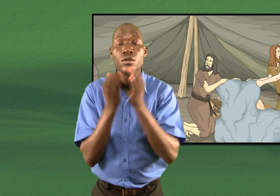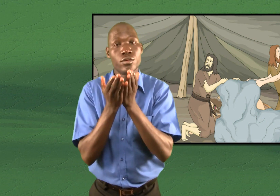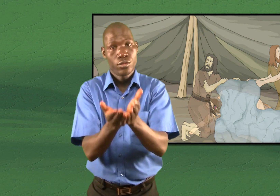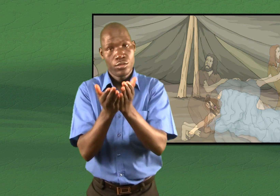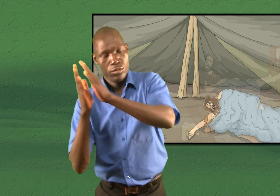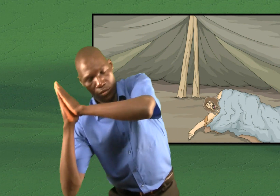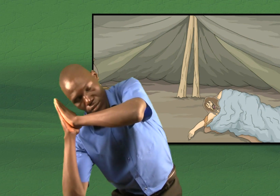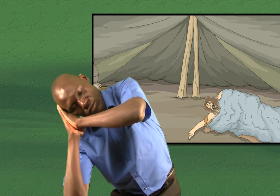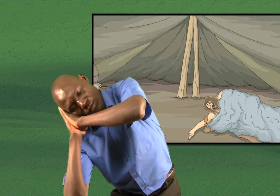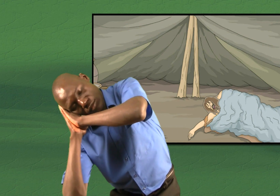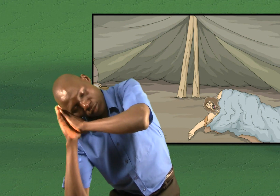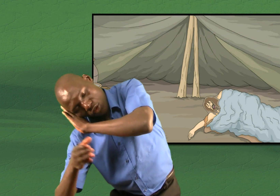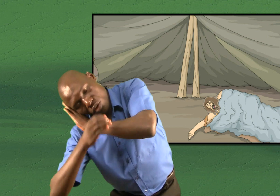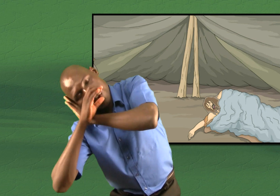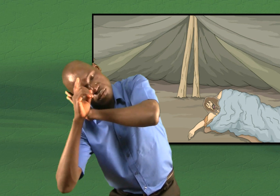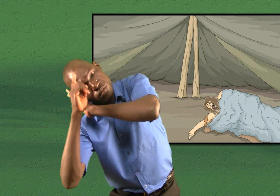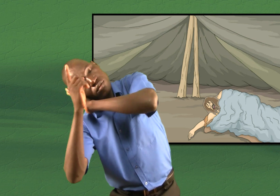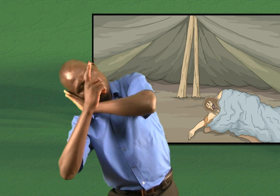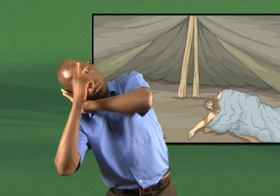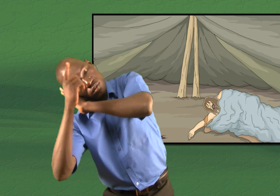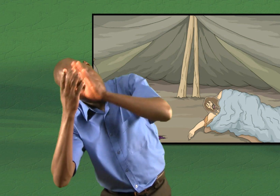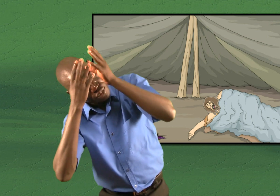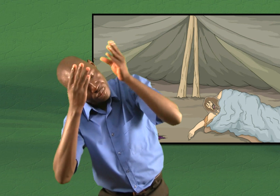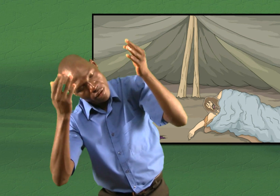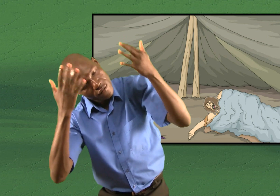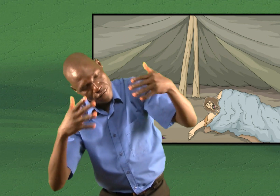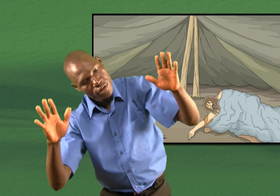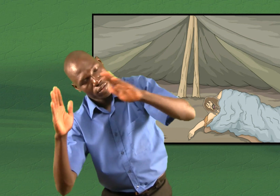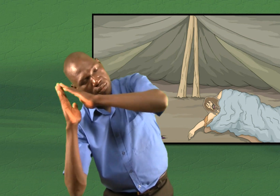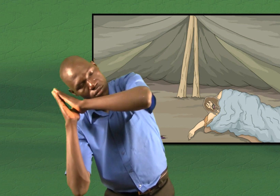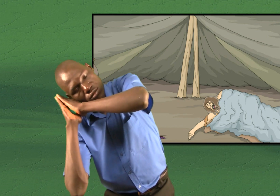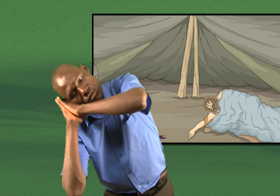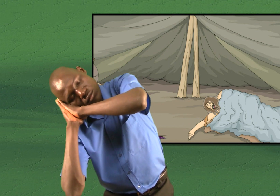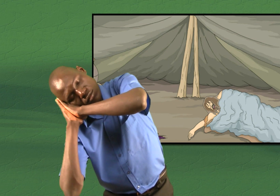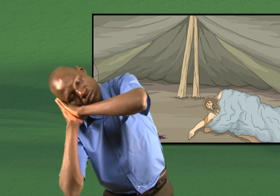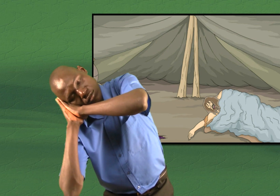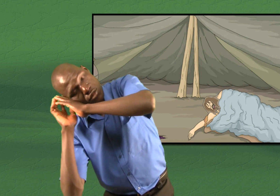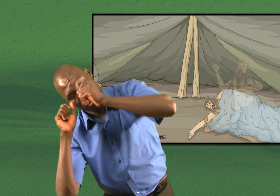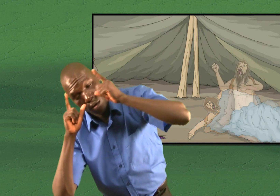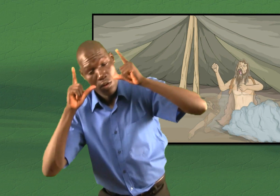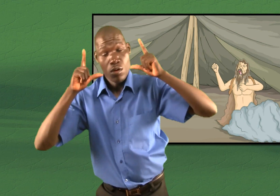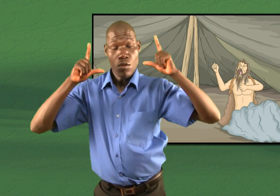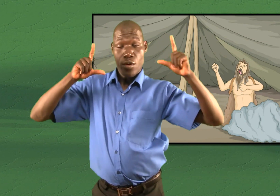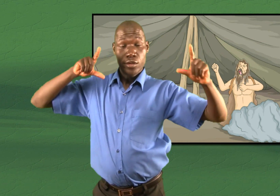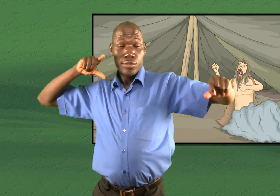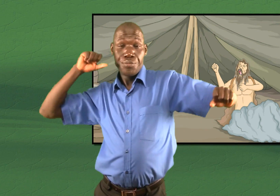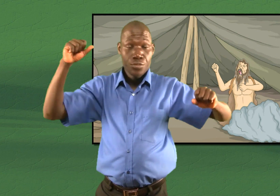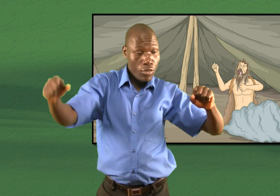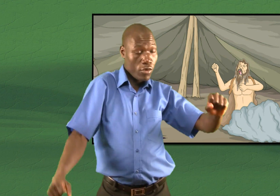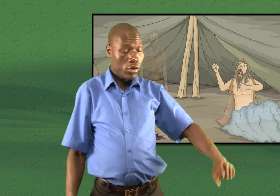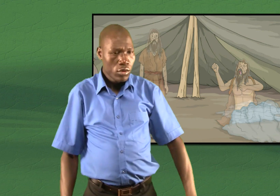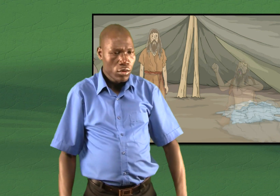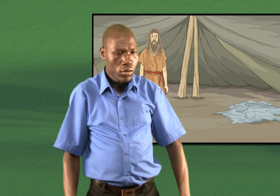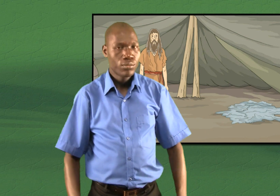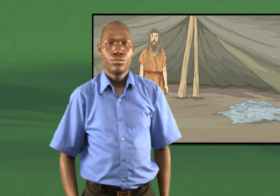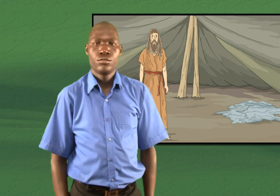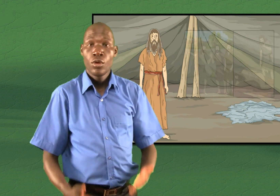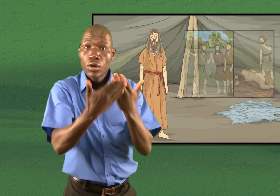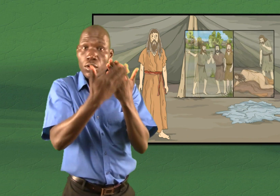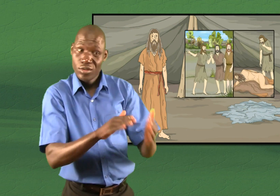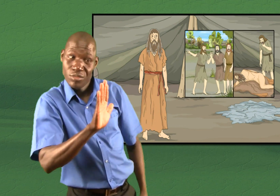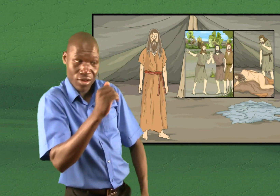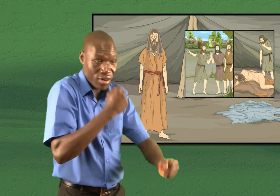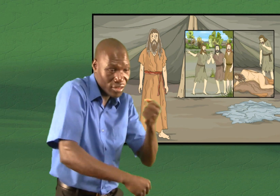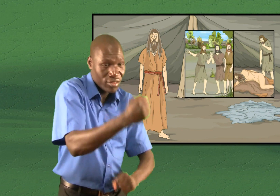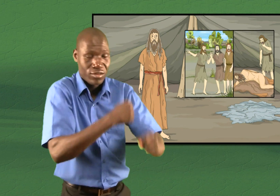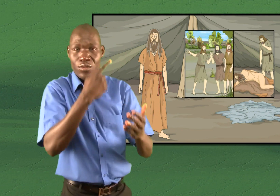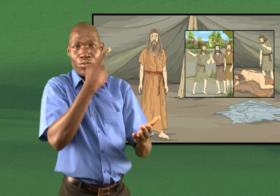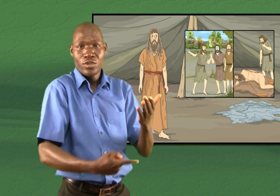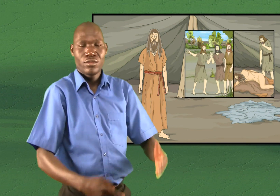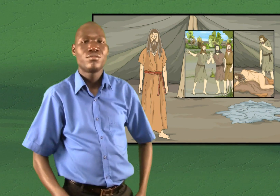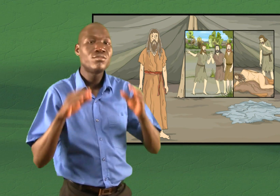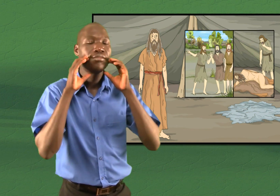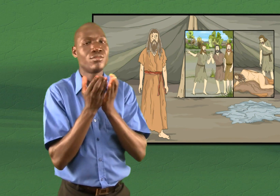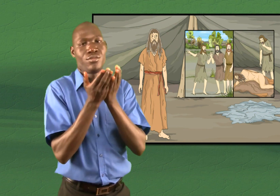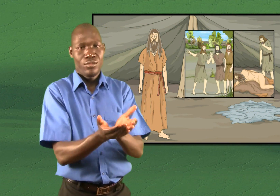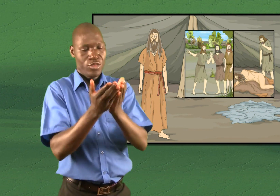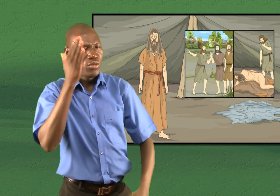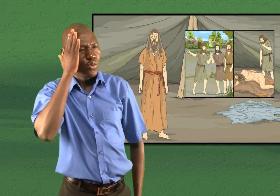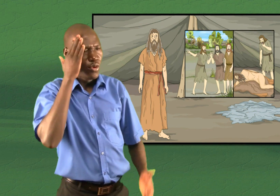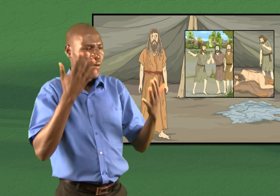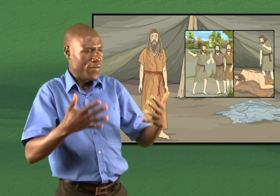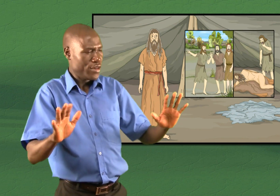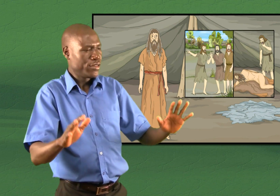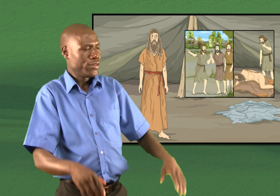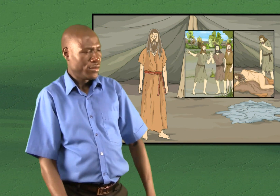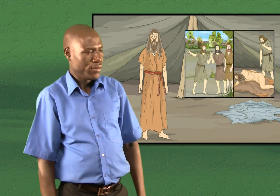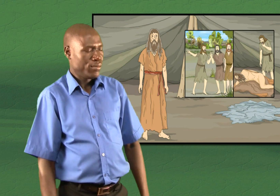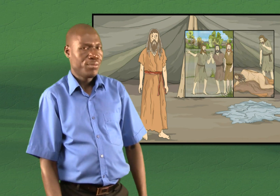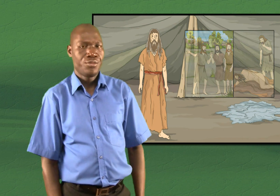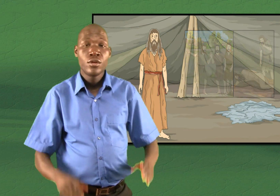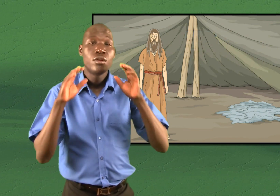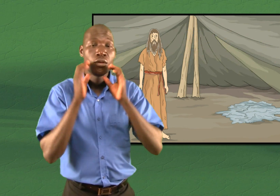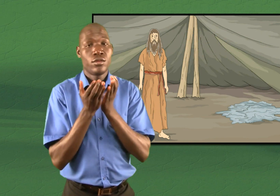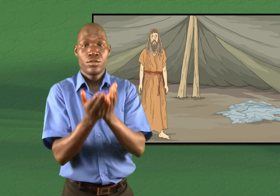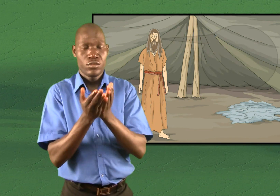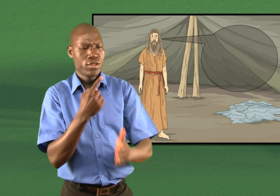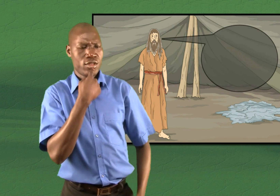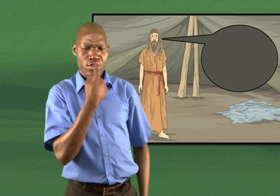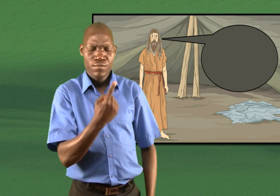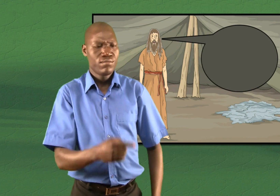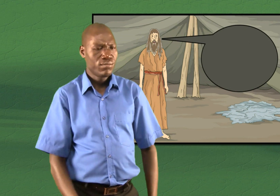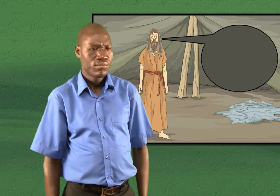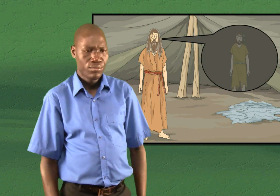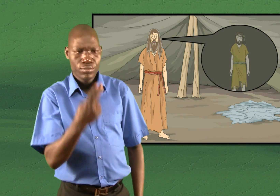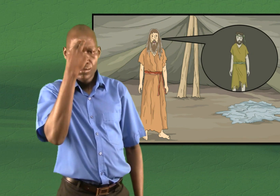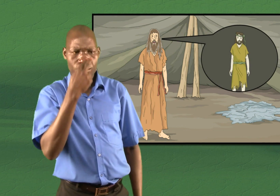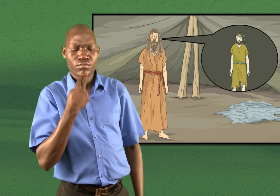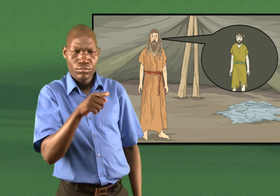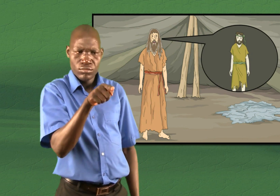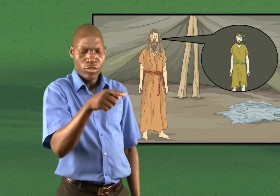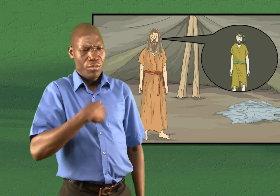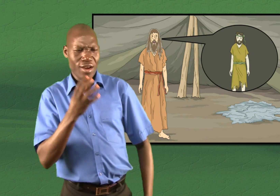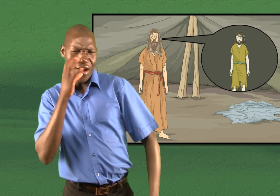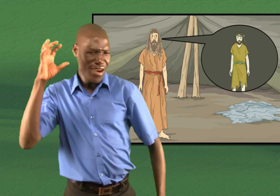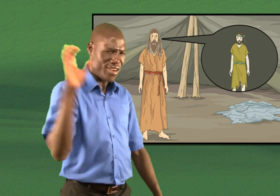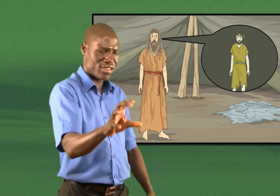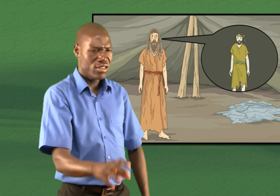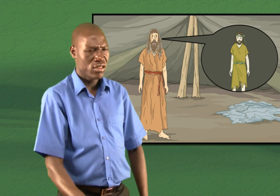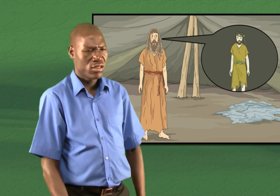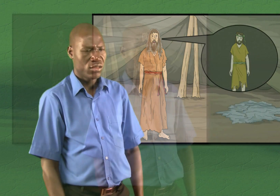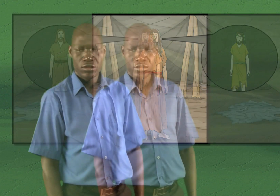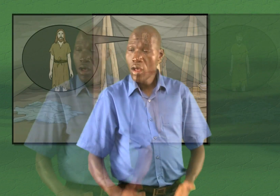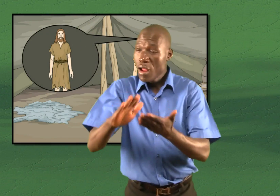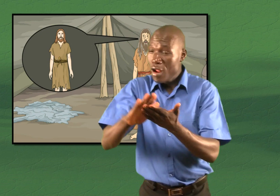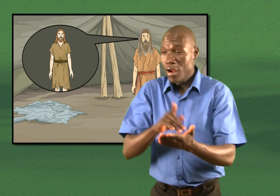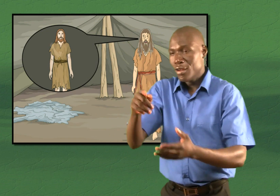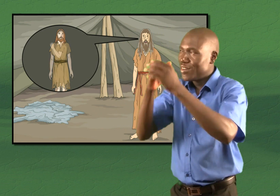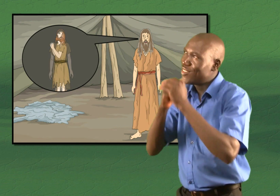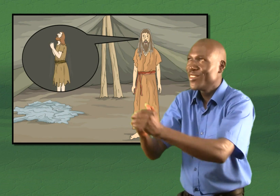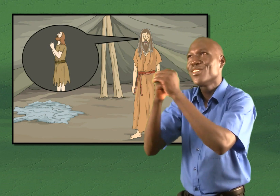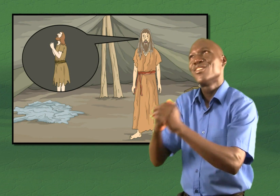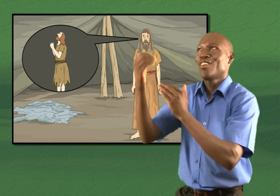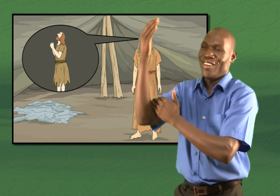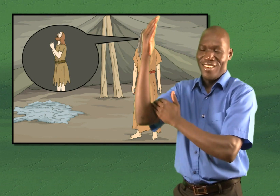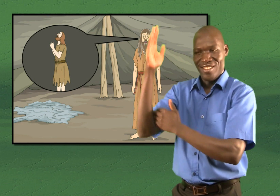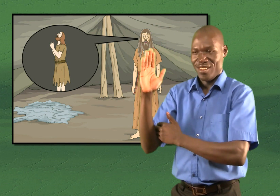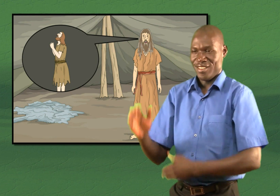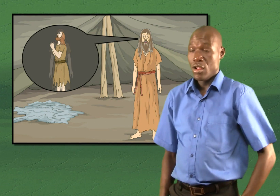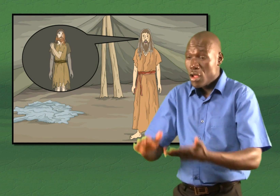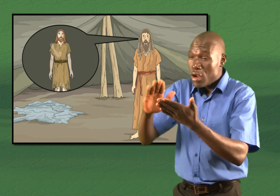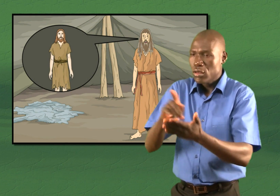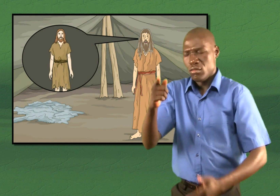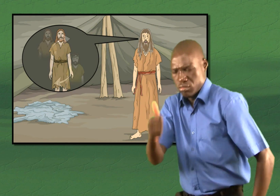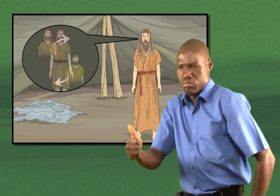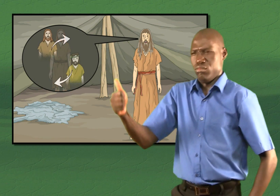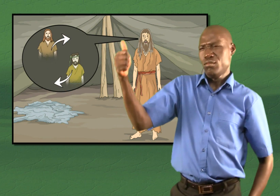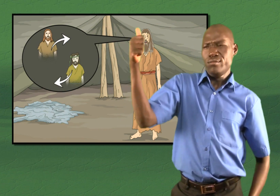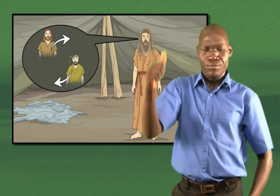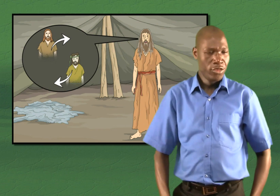When Noah awoke from his drunkenness and learned what his youngest son had done to him, he said, “Cursed be Canaan!